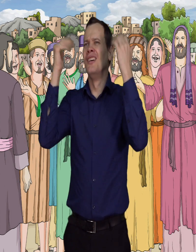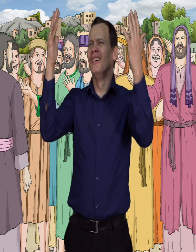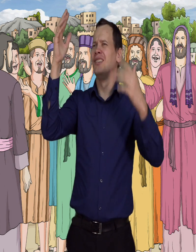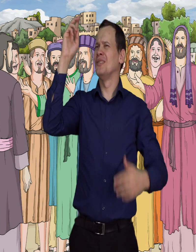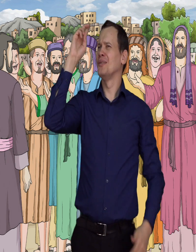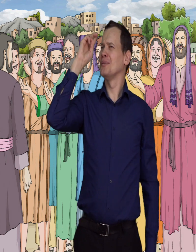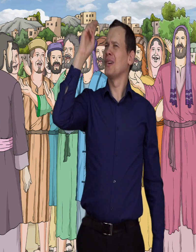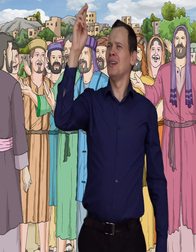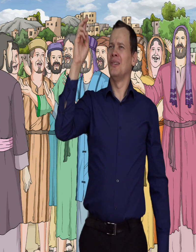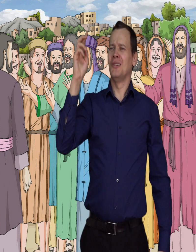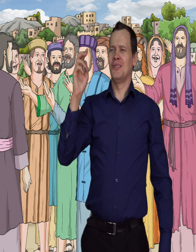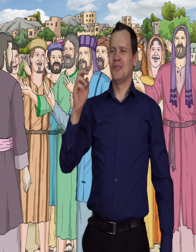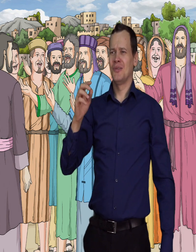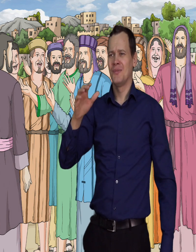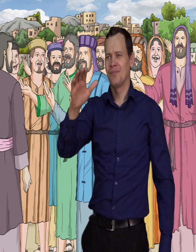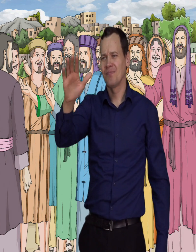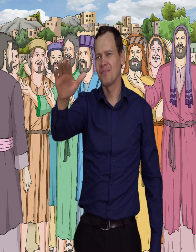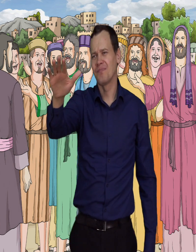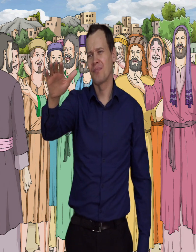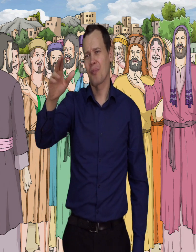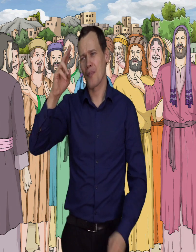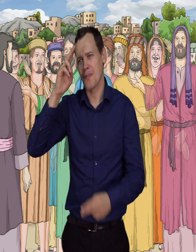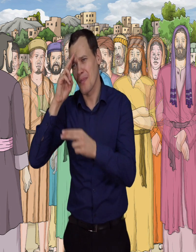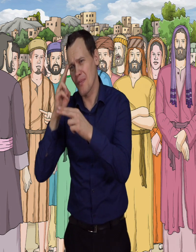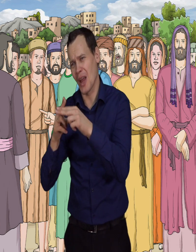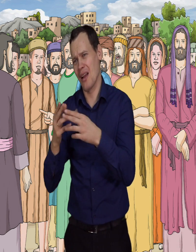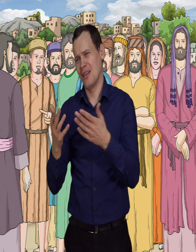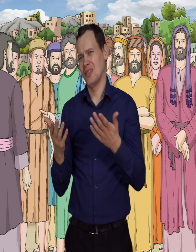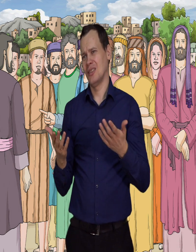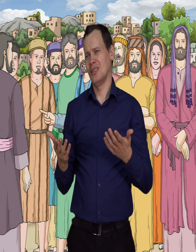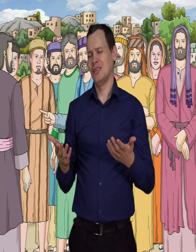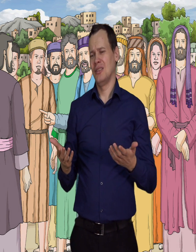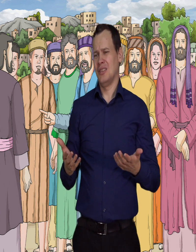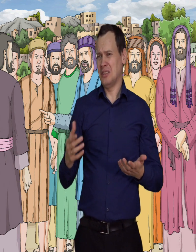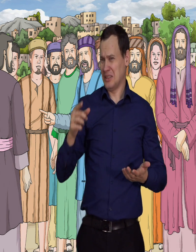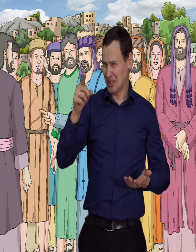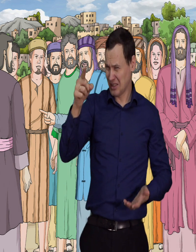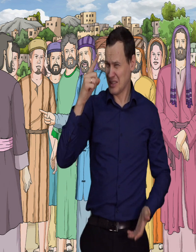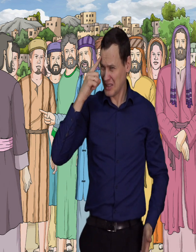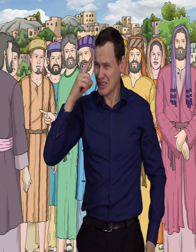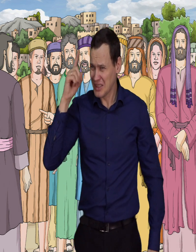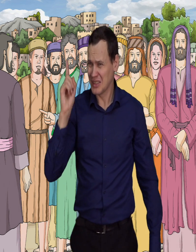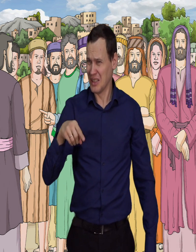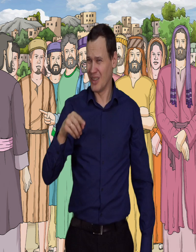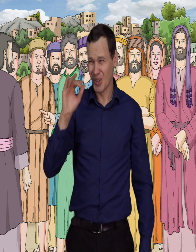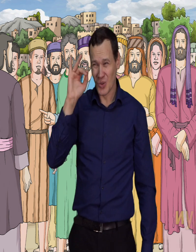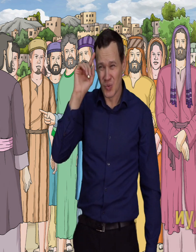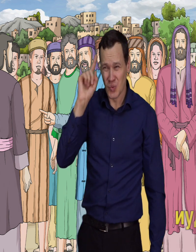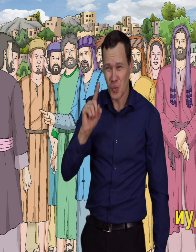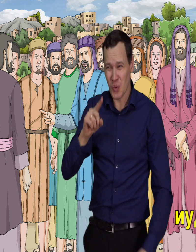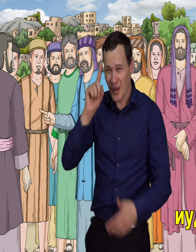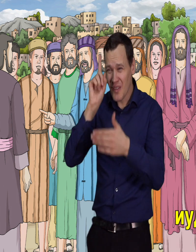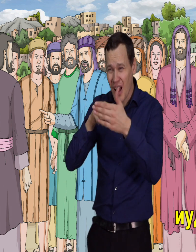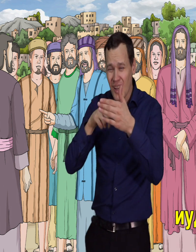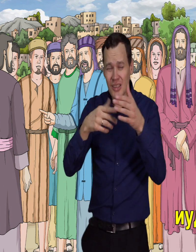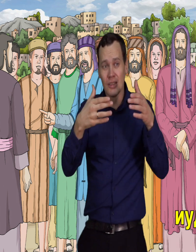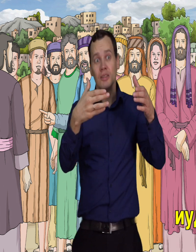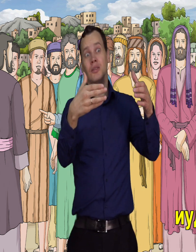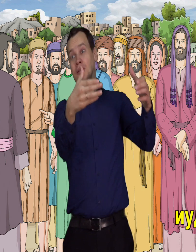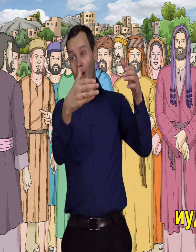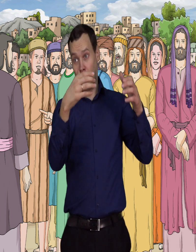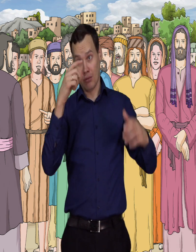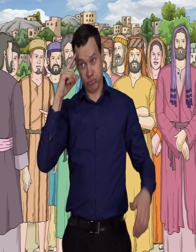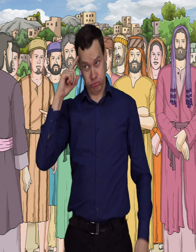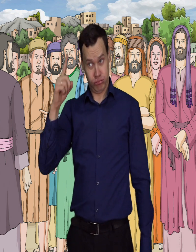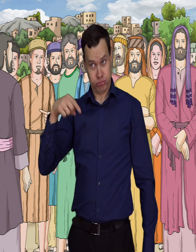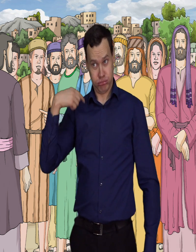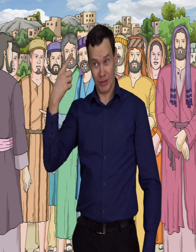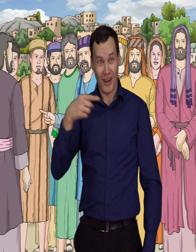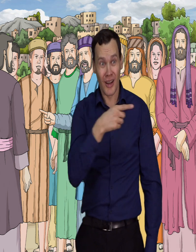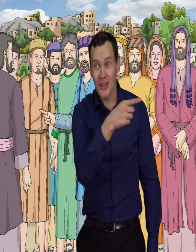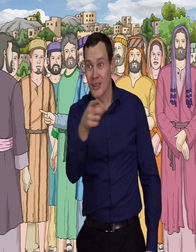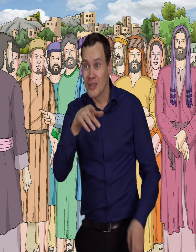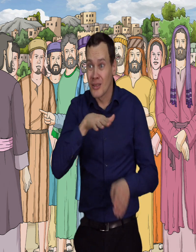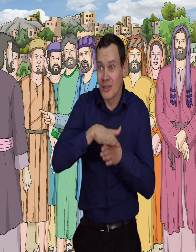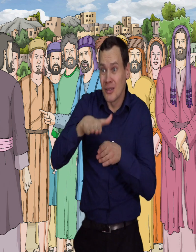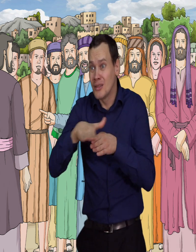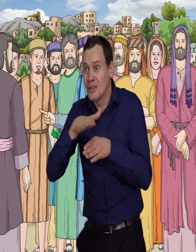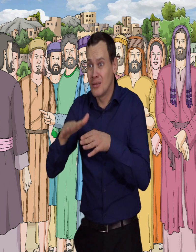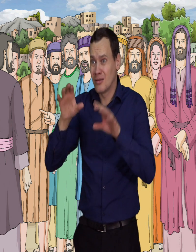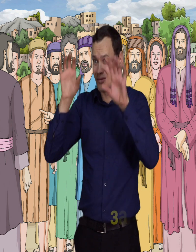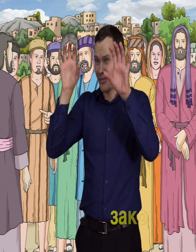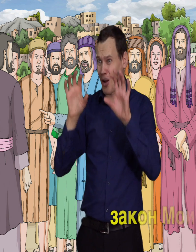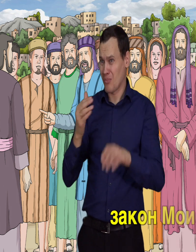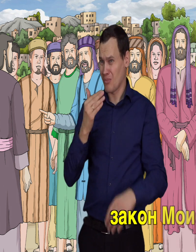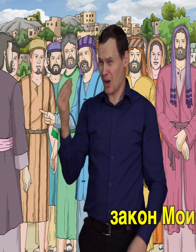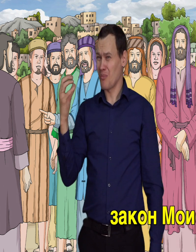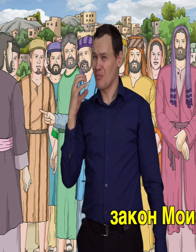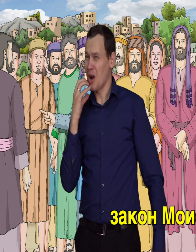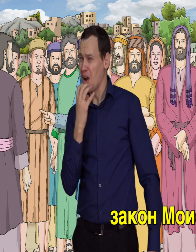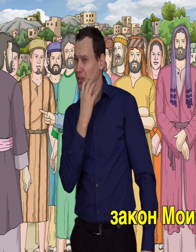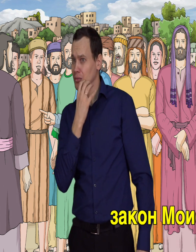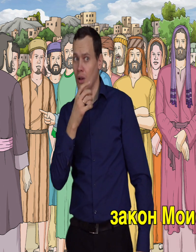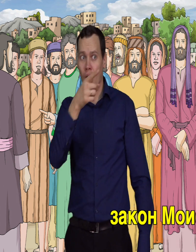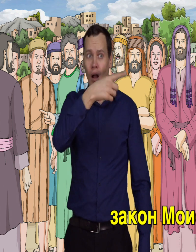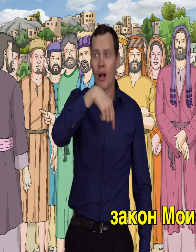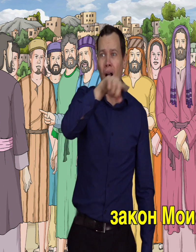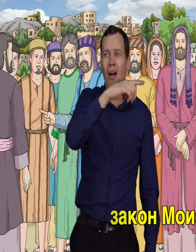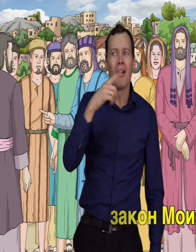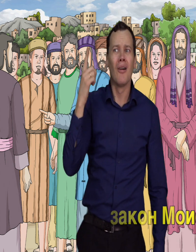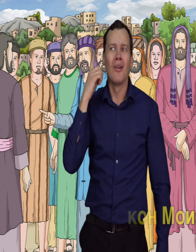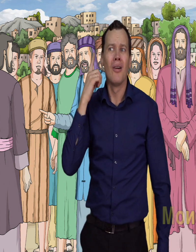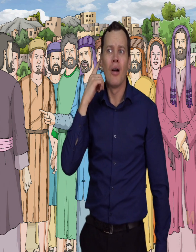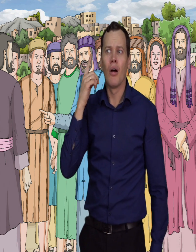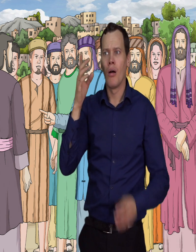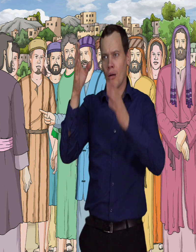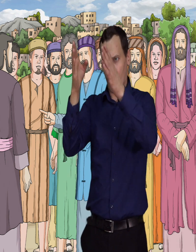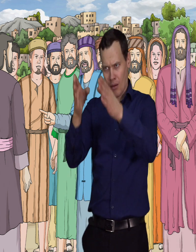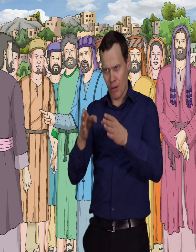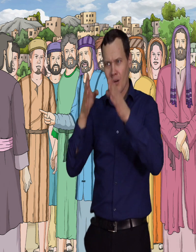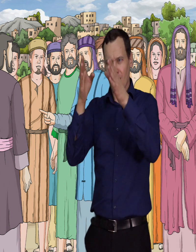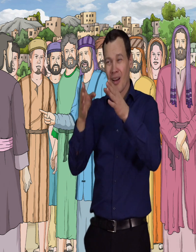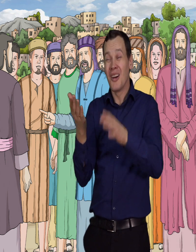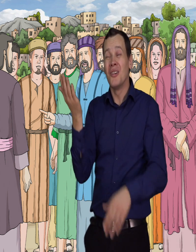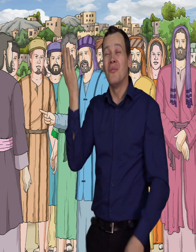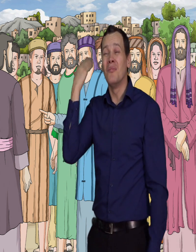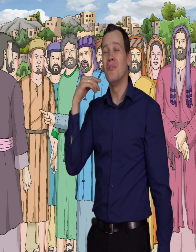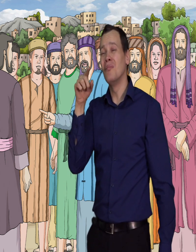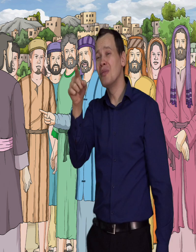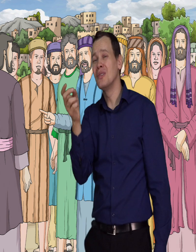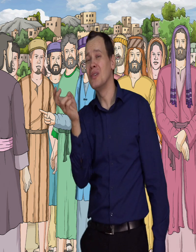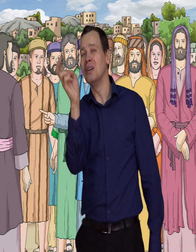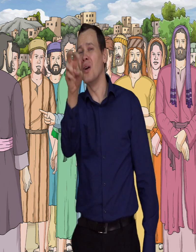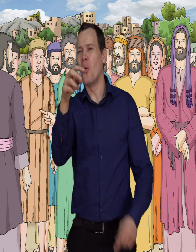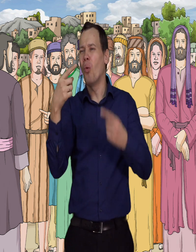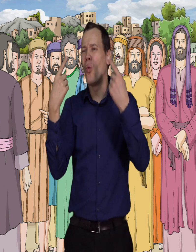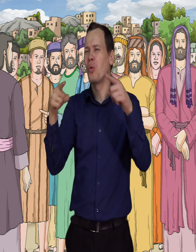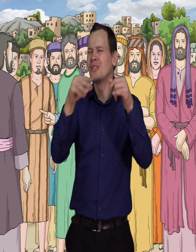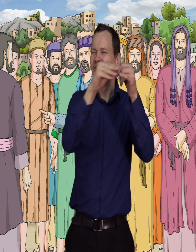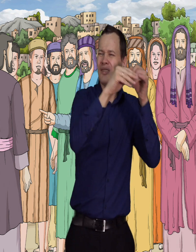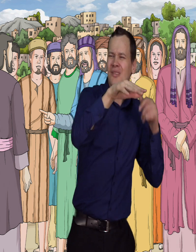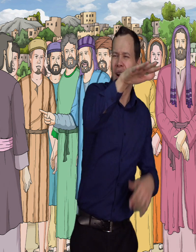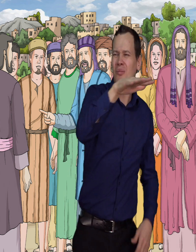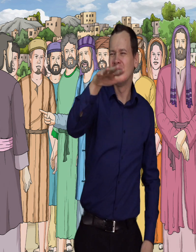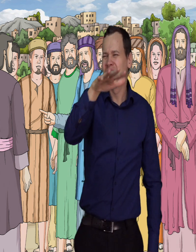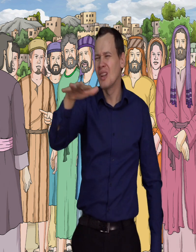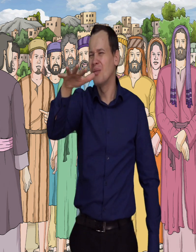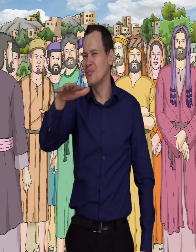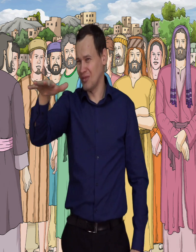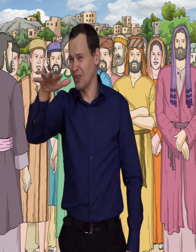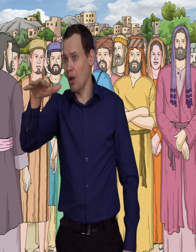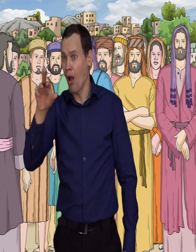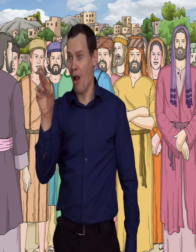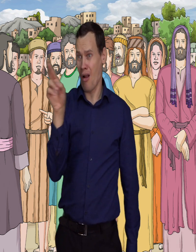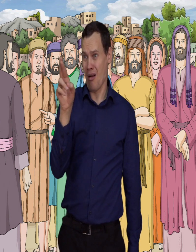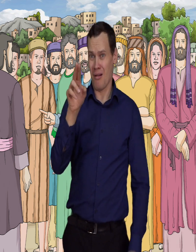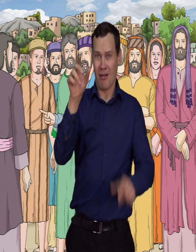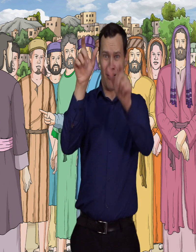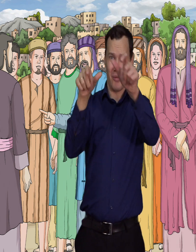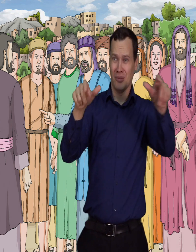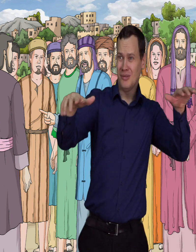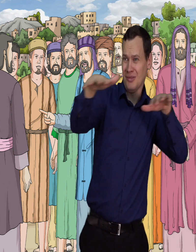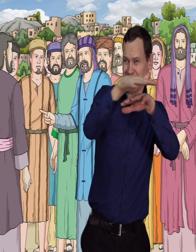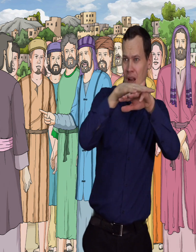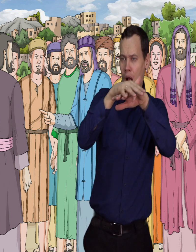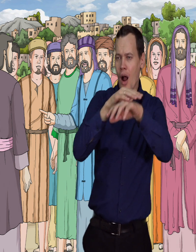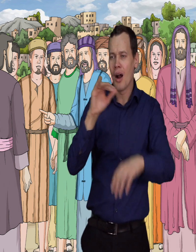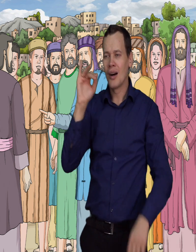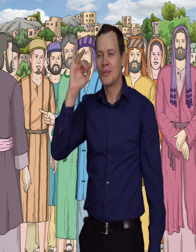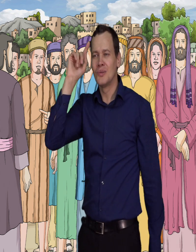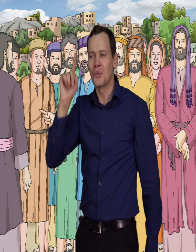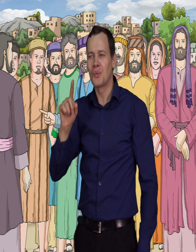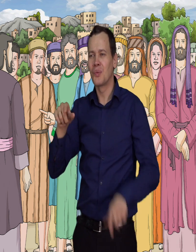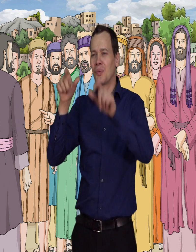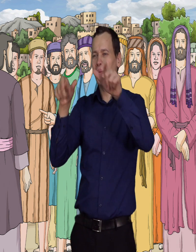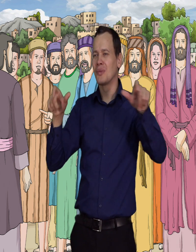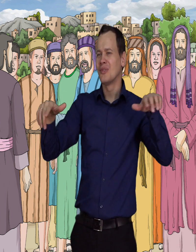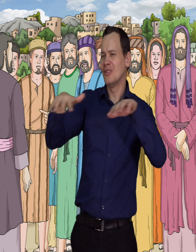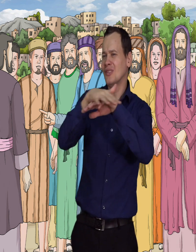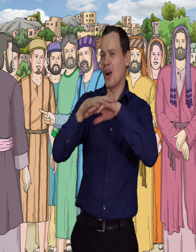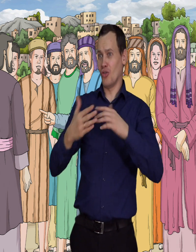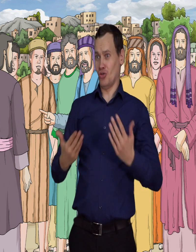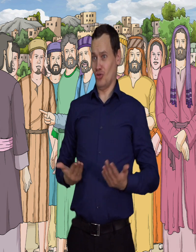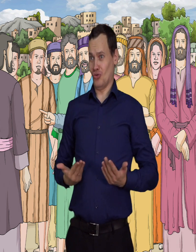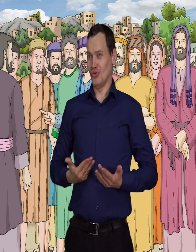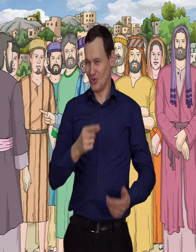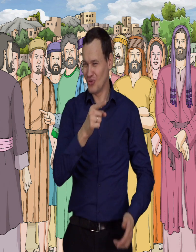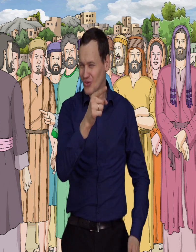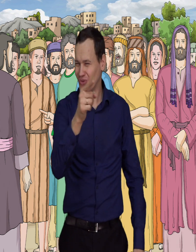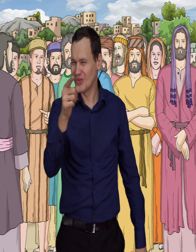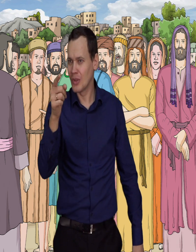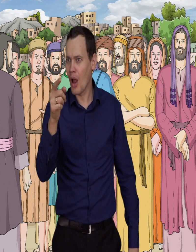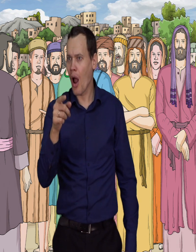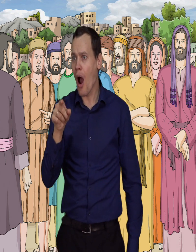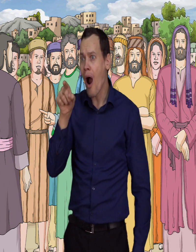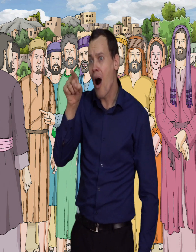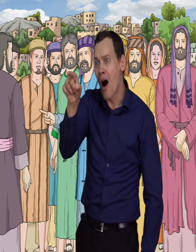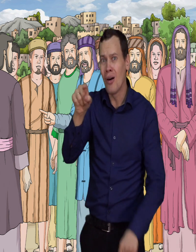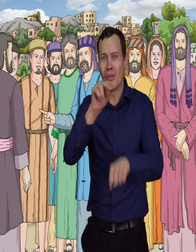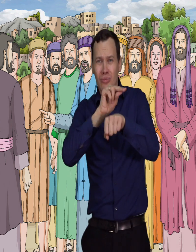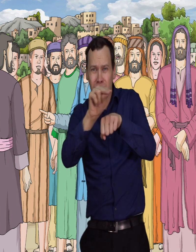Then they said to Paul, “You see, brother, how many thousands of Jews have believed, and all of them are zealous for the law.